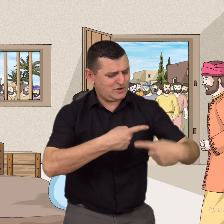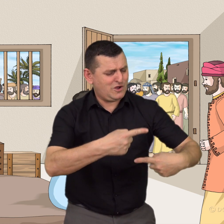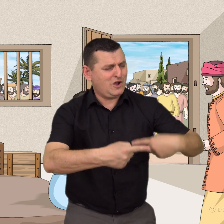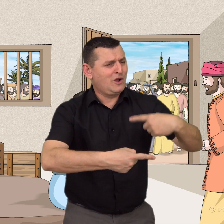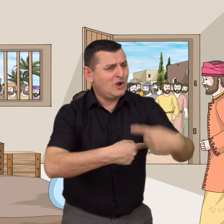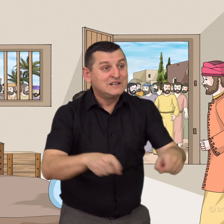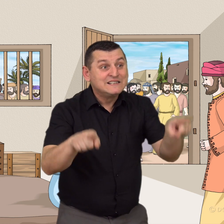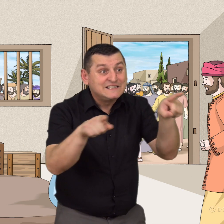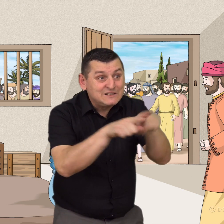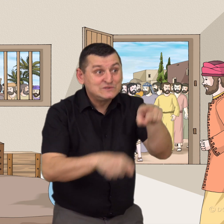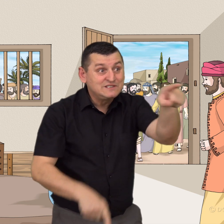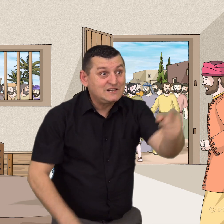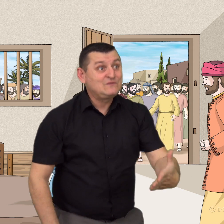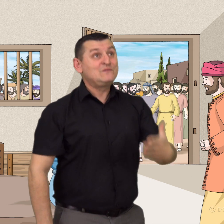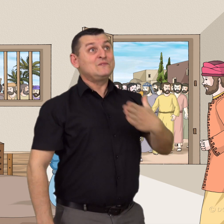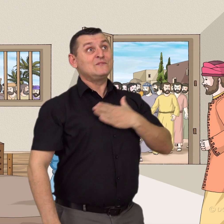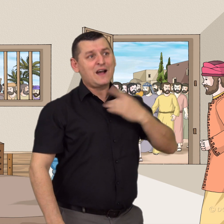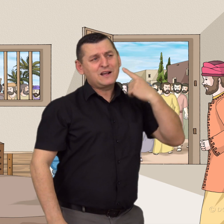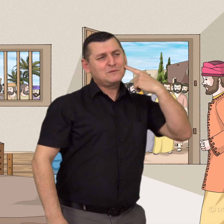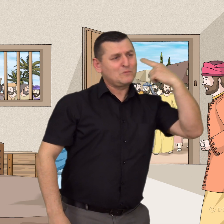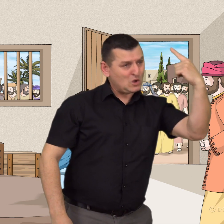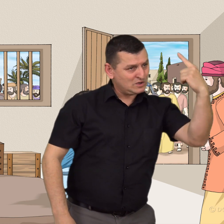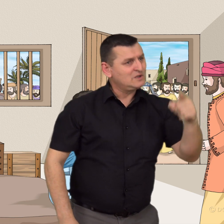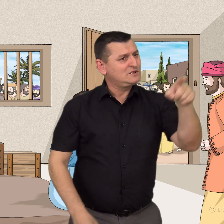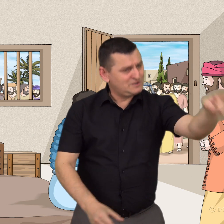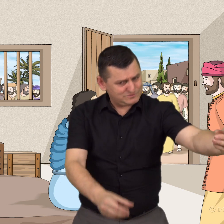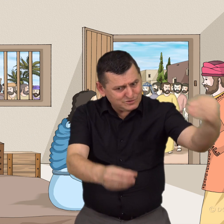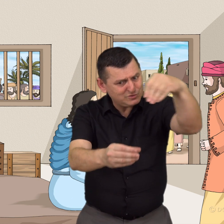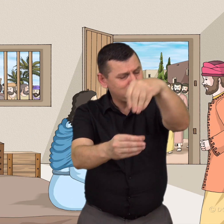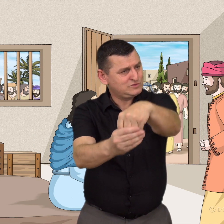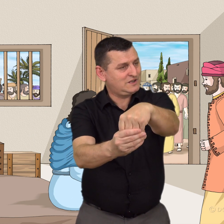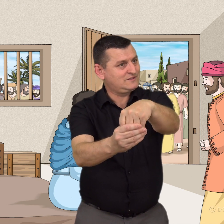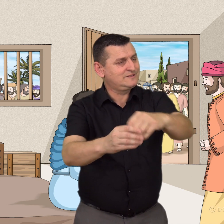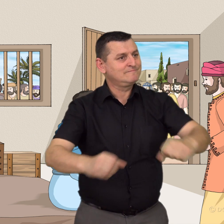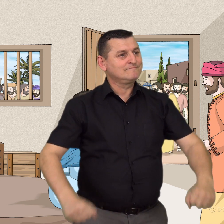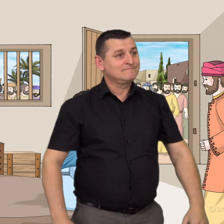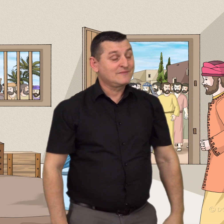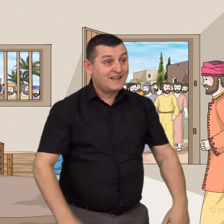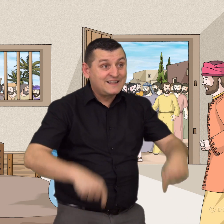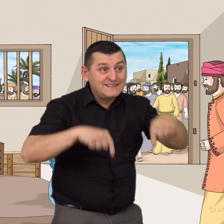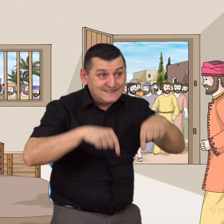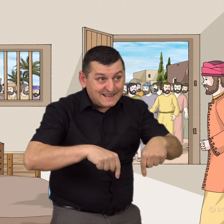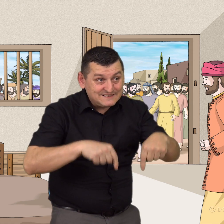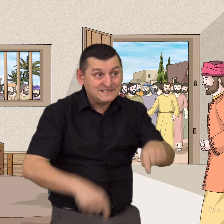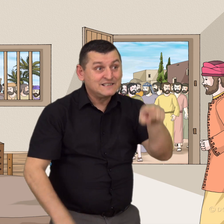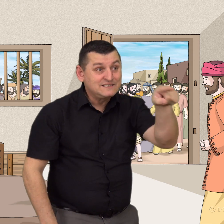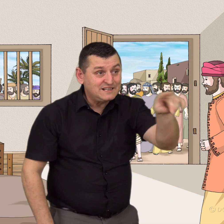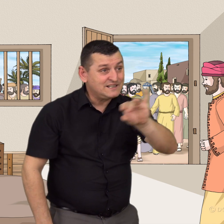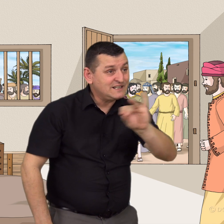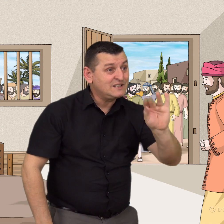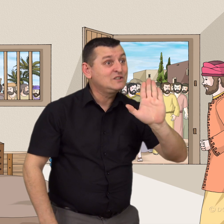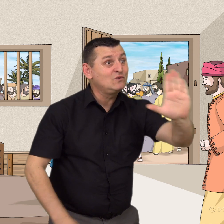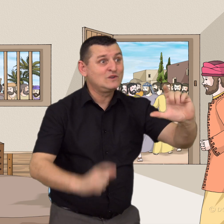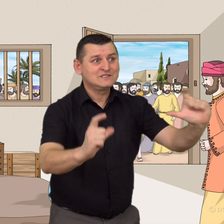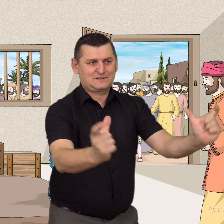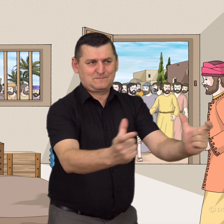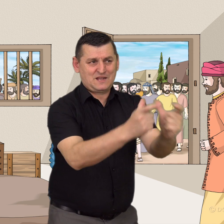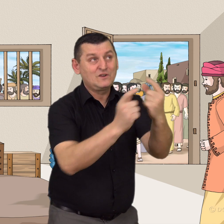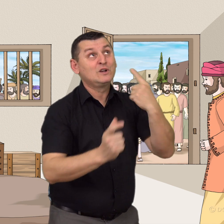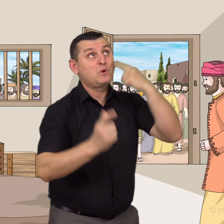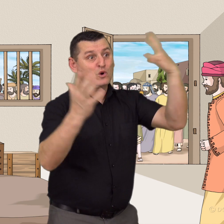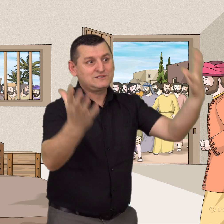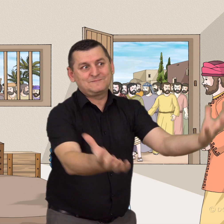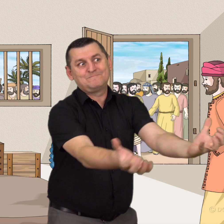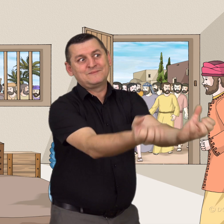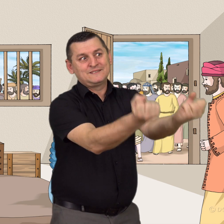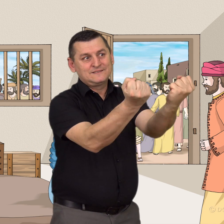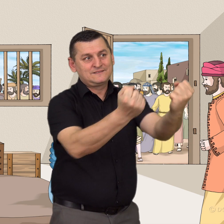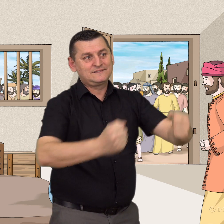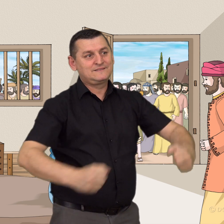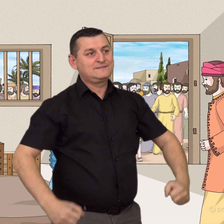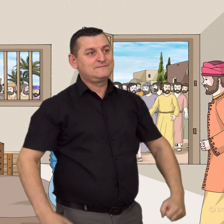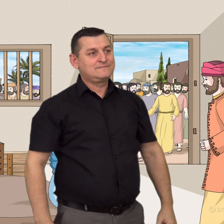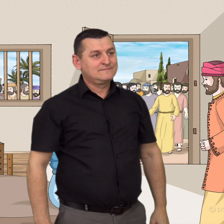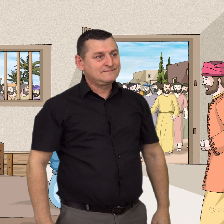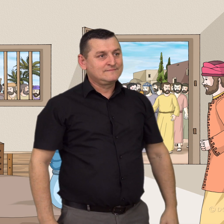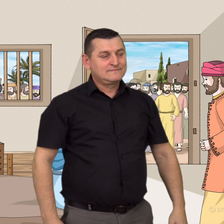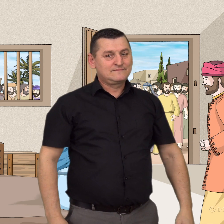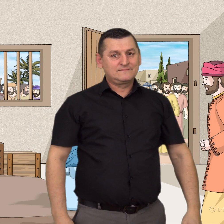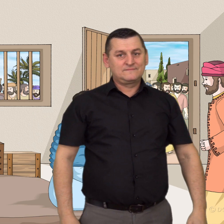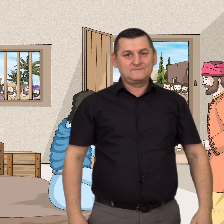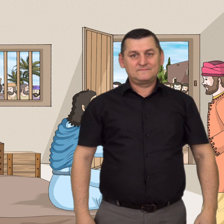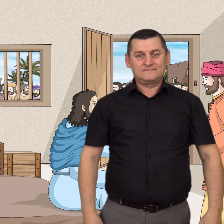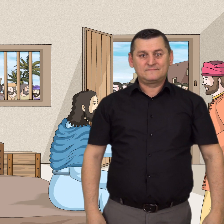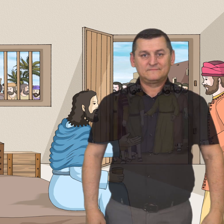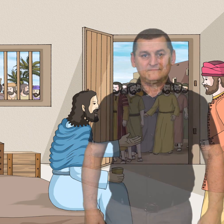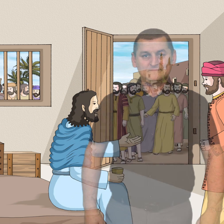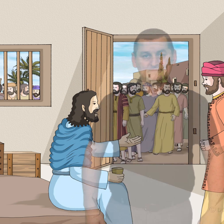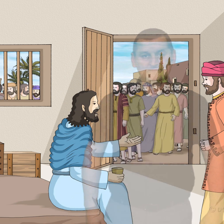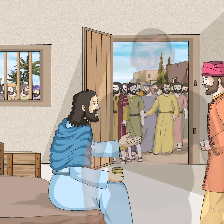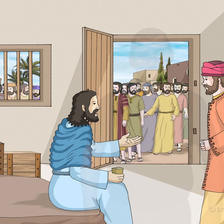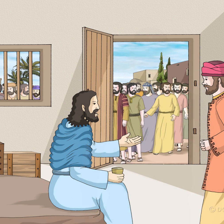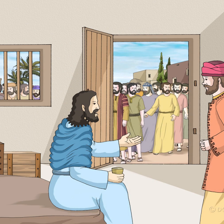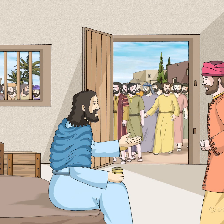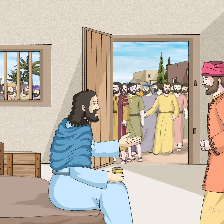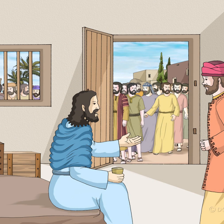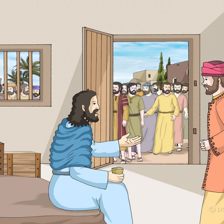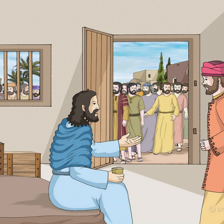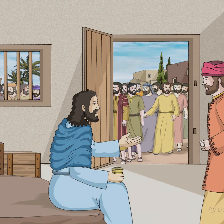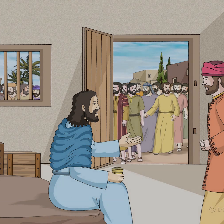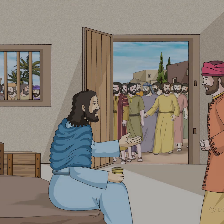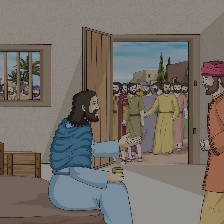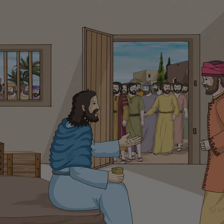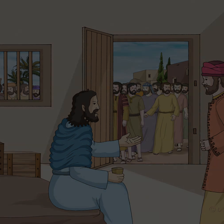For the Son of Man came to seek and to save the lost.”